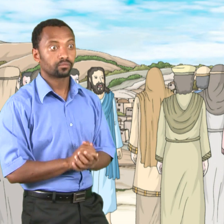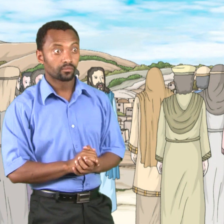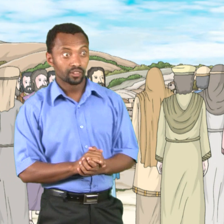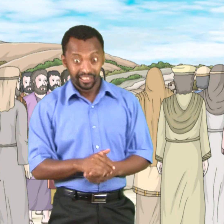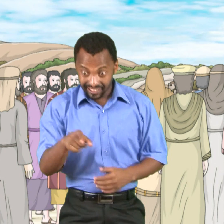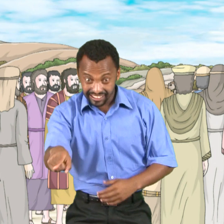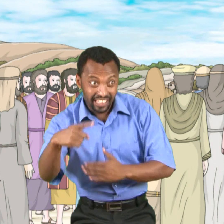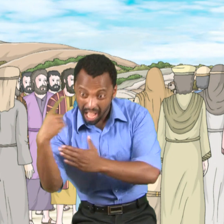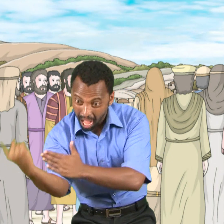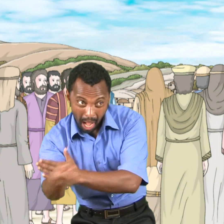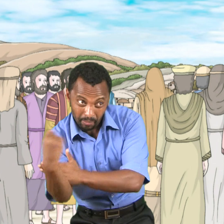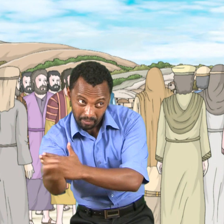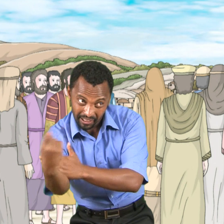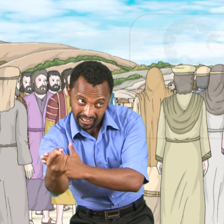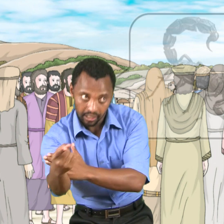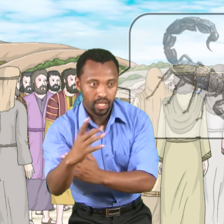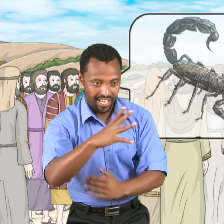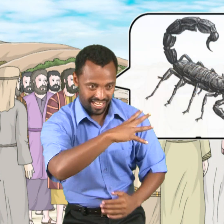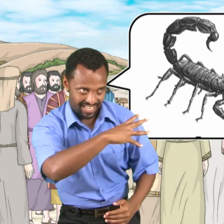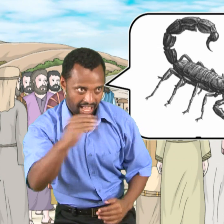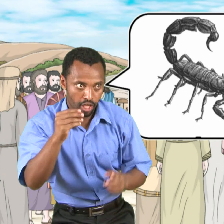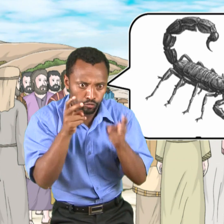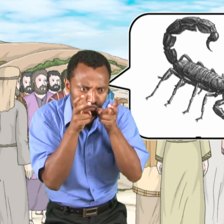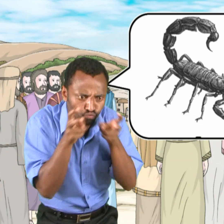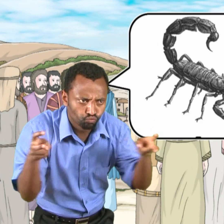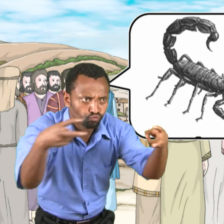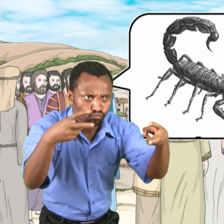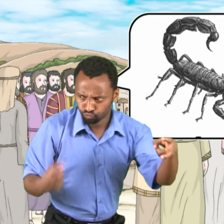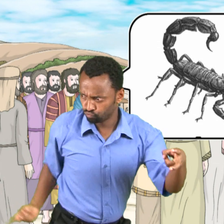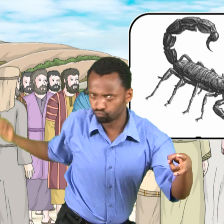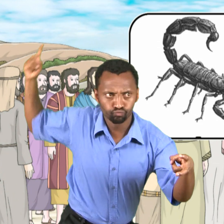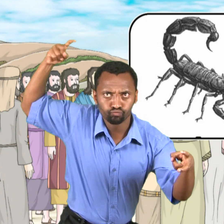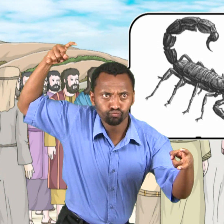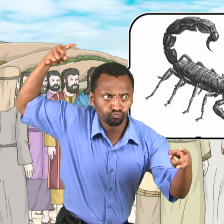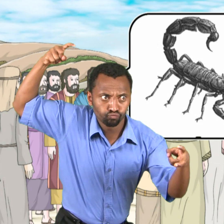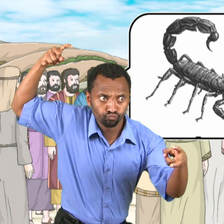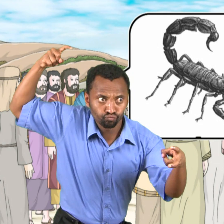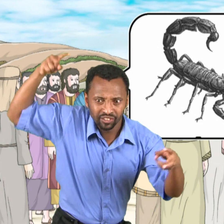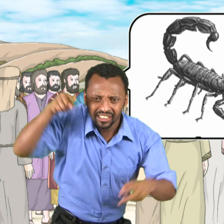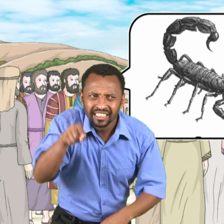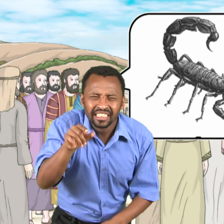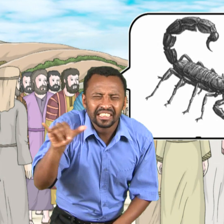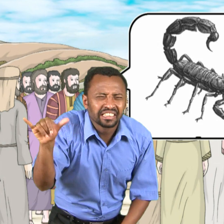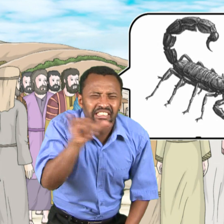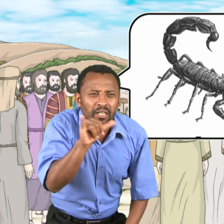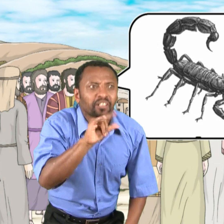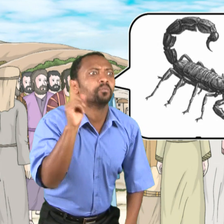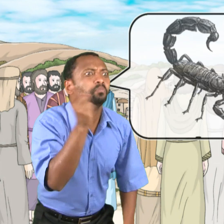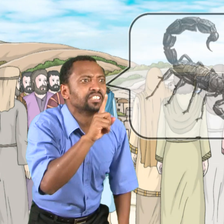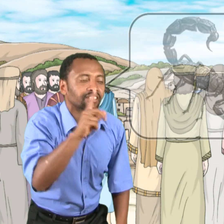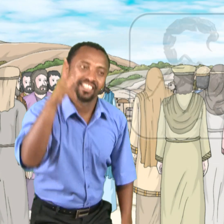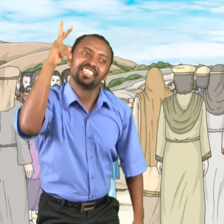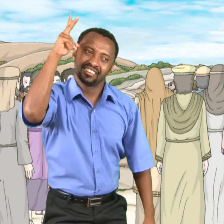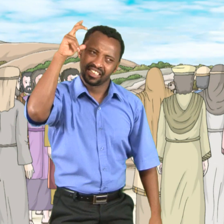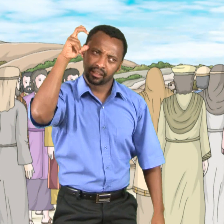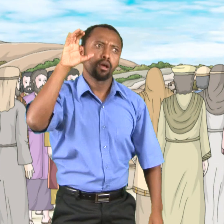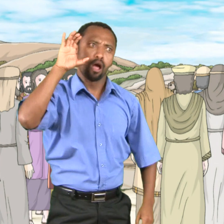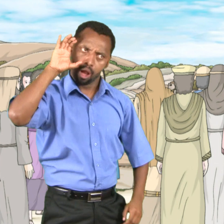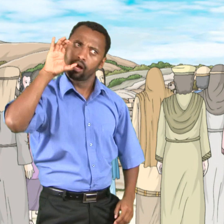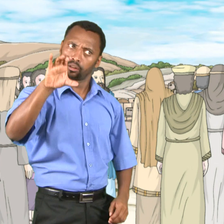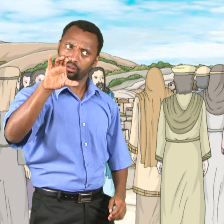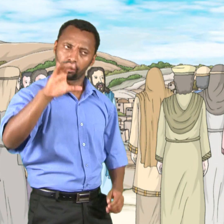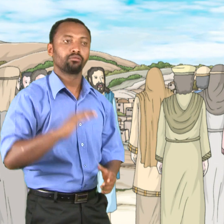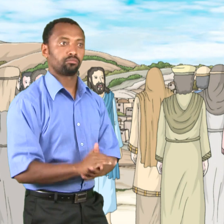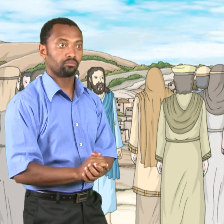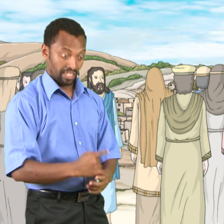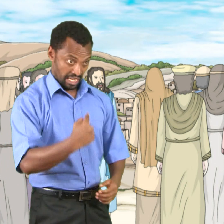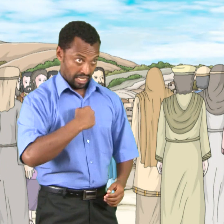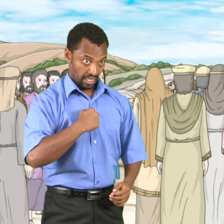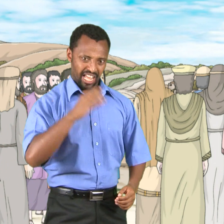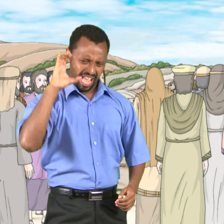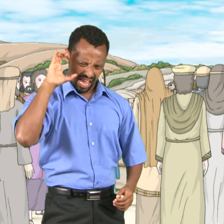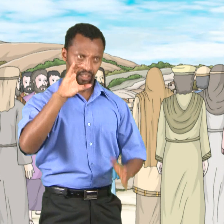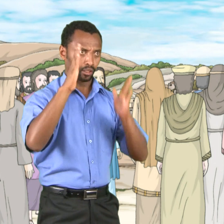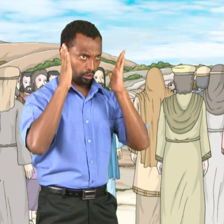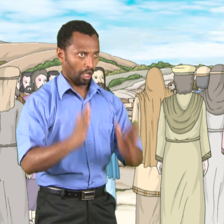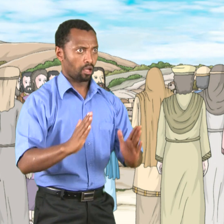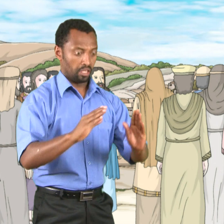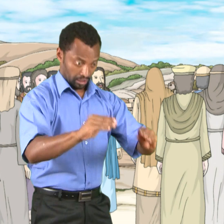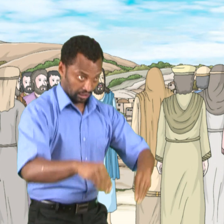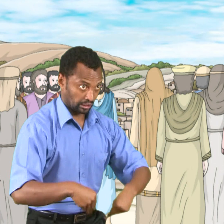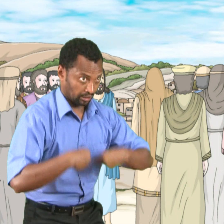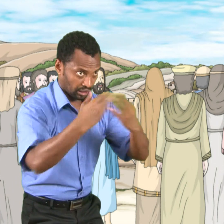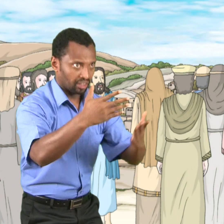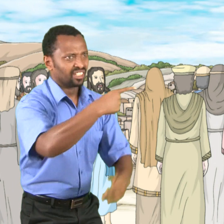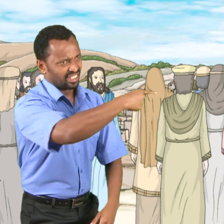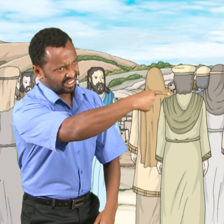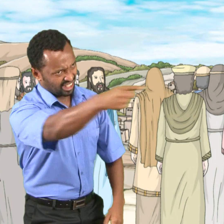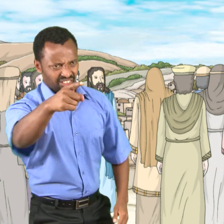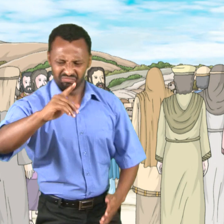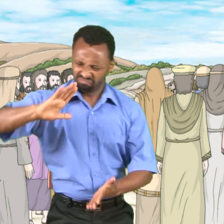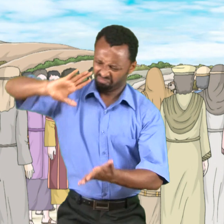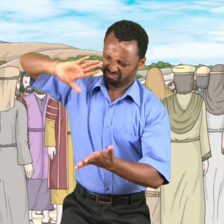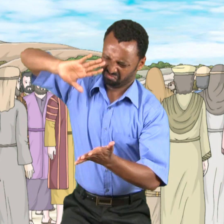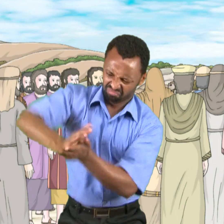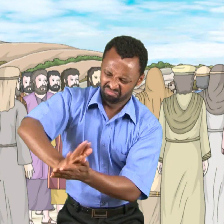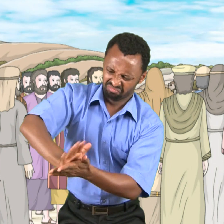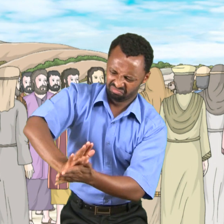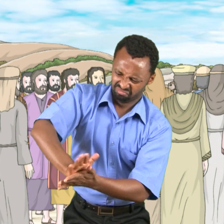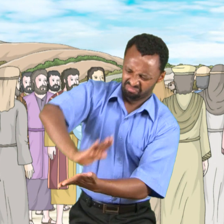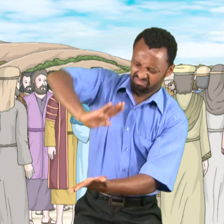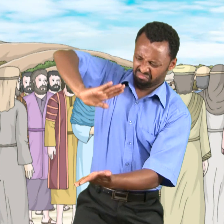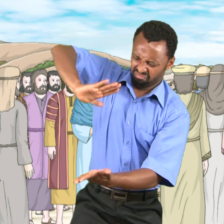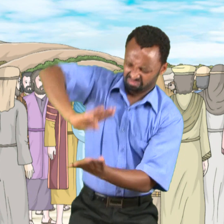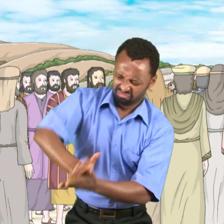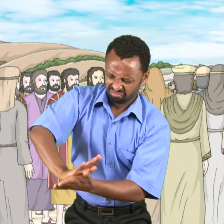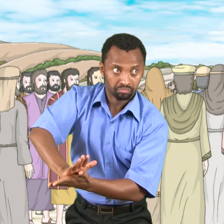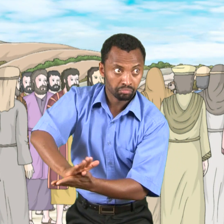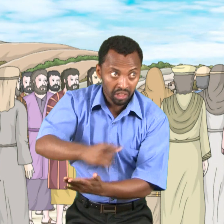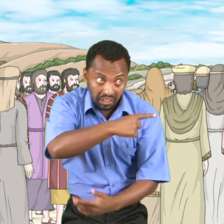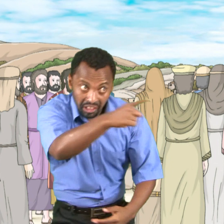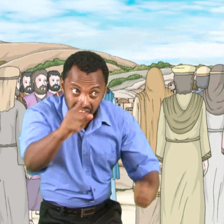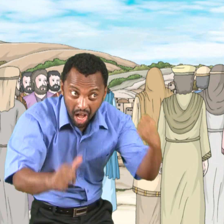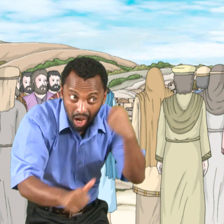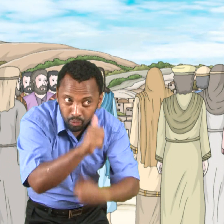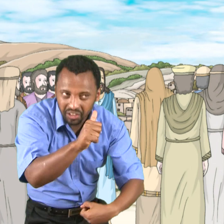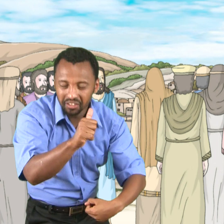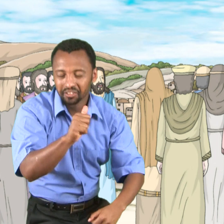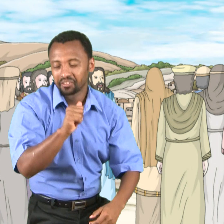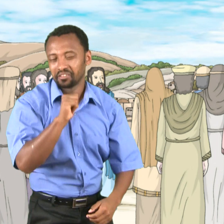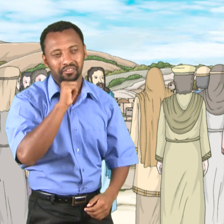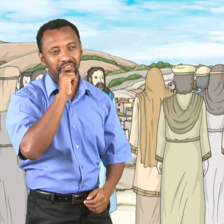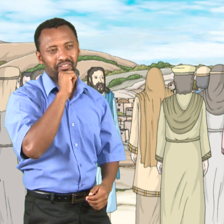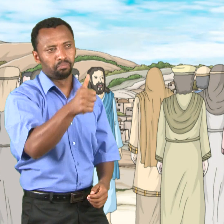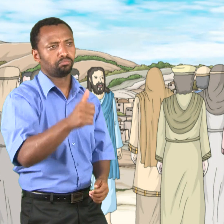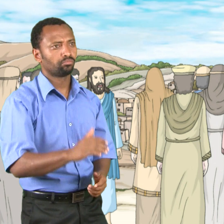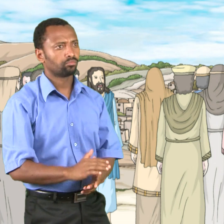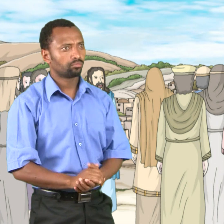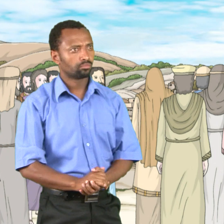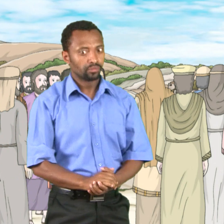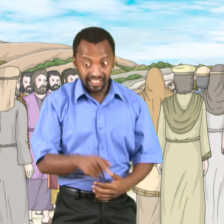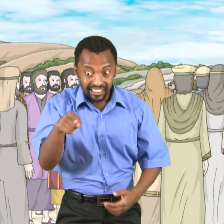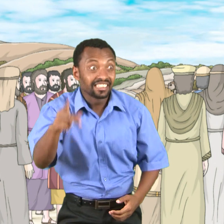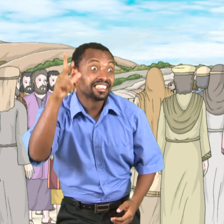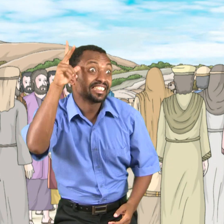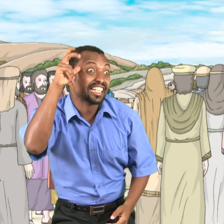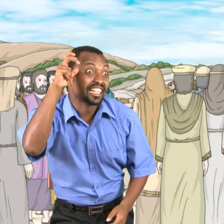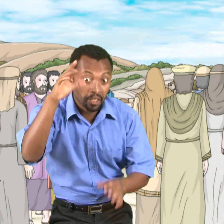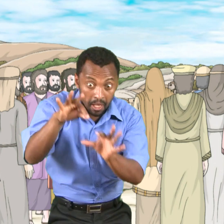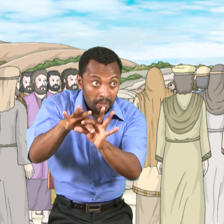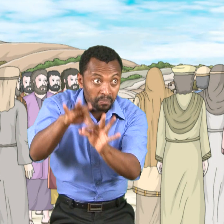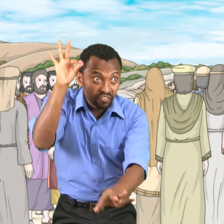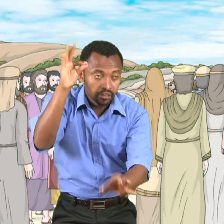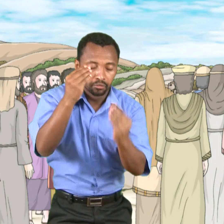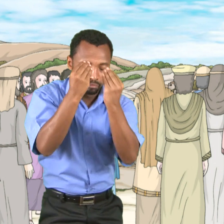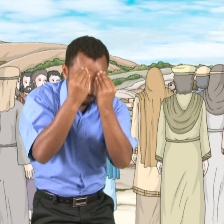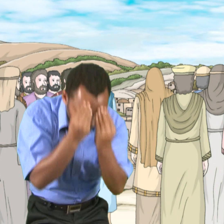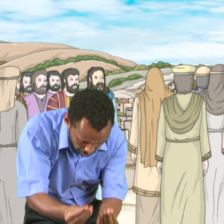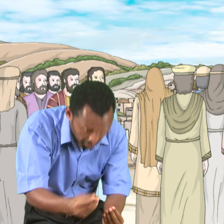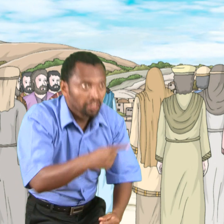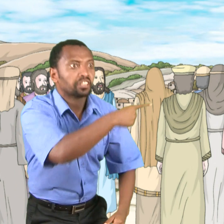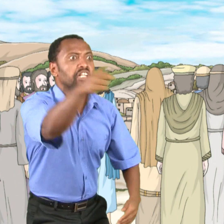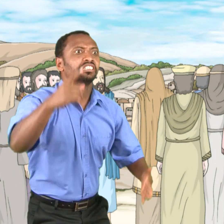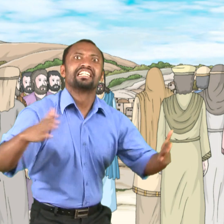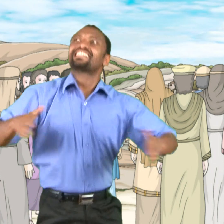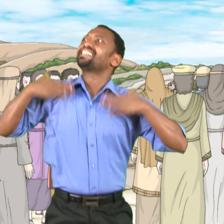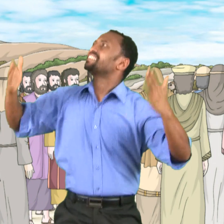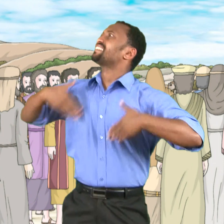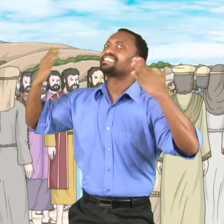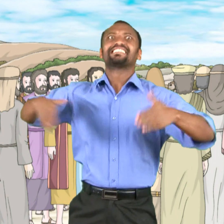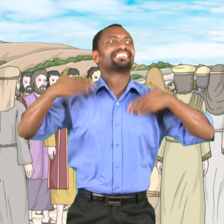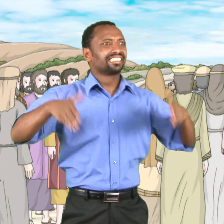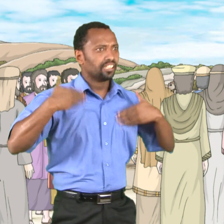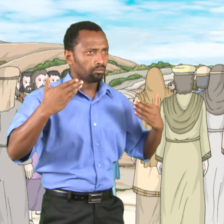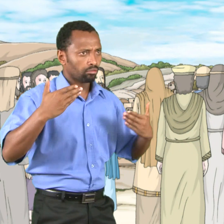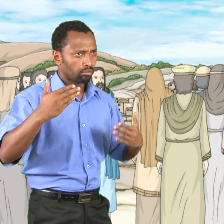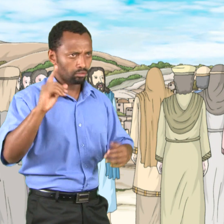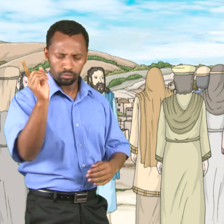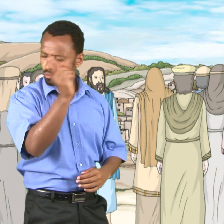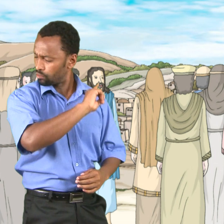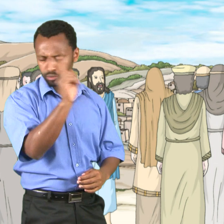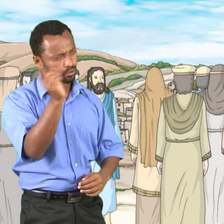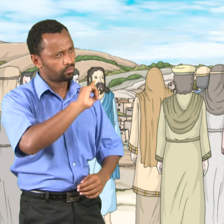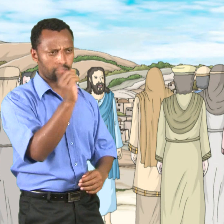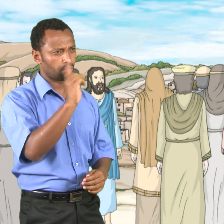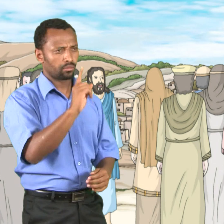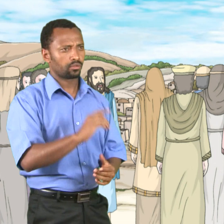Behold, I have given you authority to tread on snakes and scorpions, and over all the power of the enemy. Nothing will harm you.